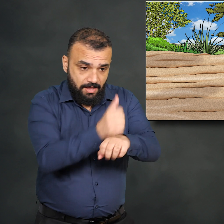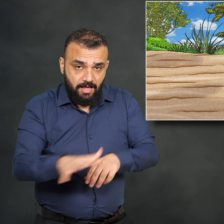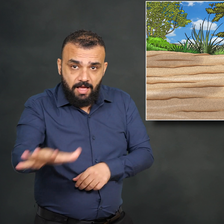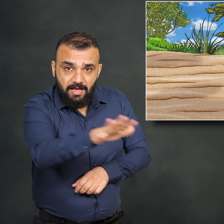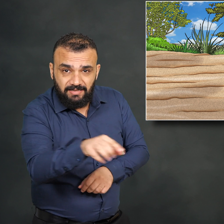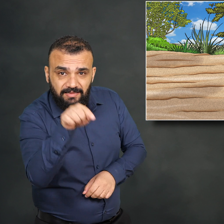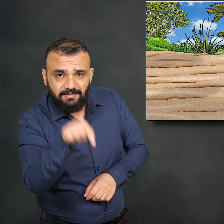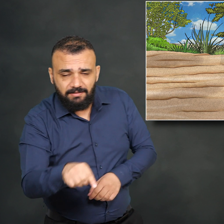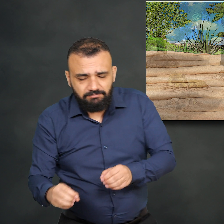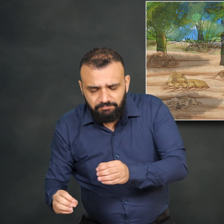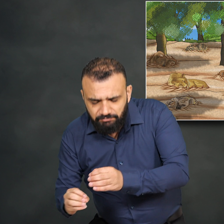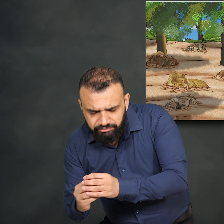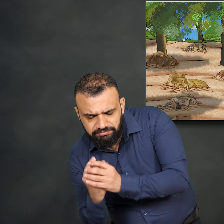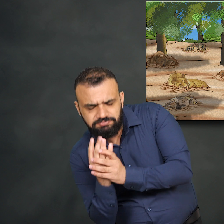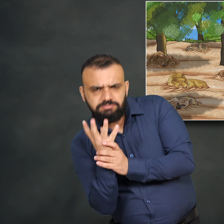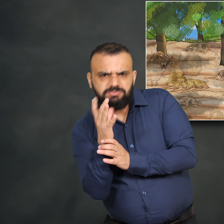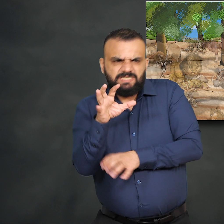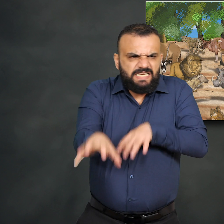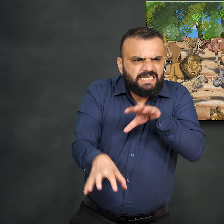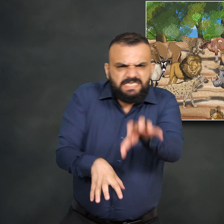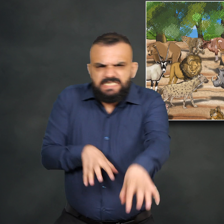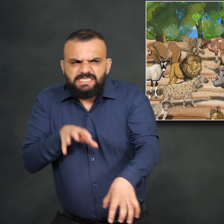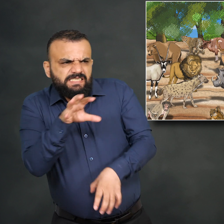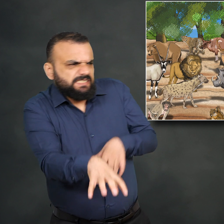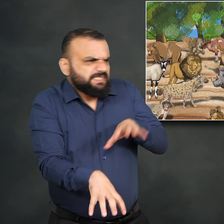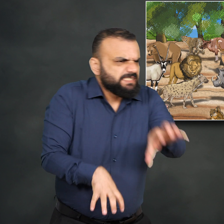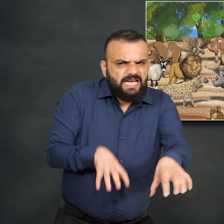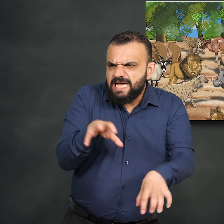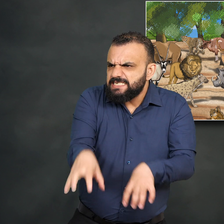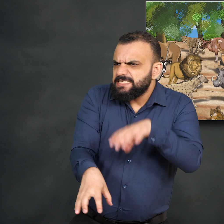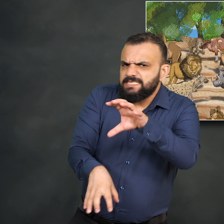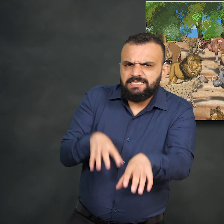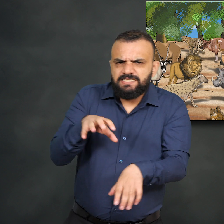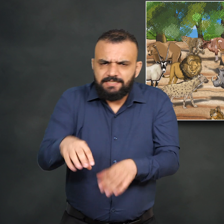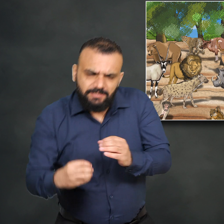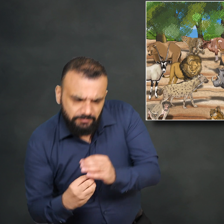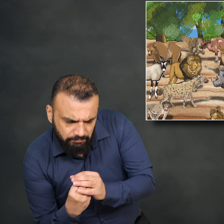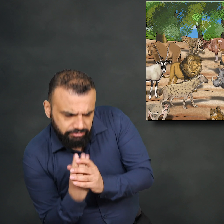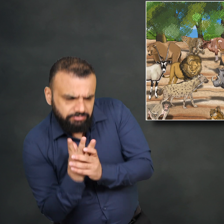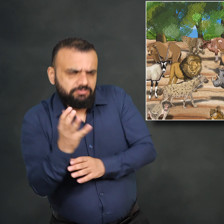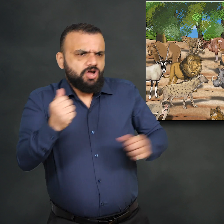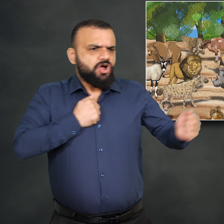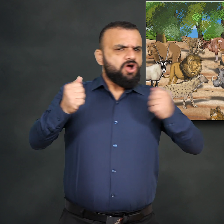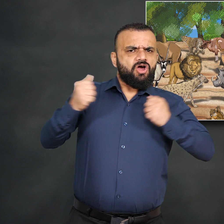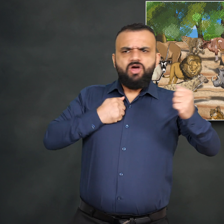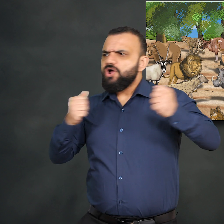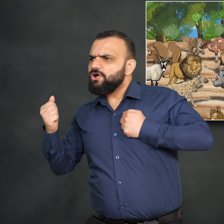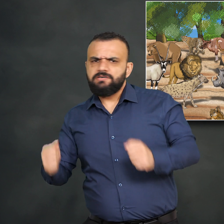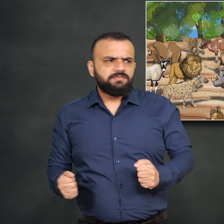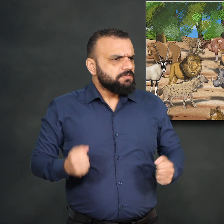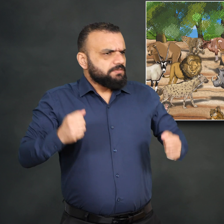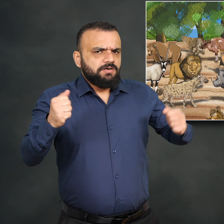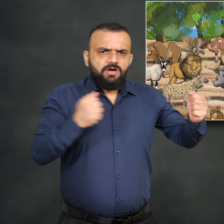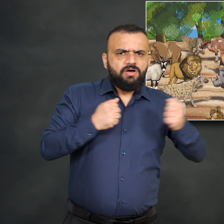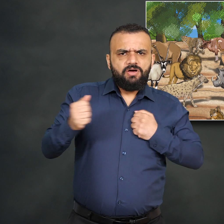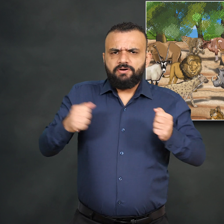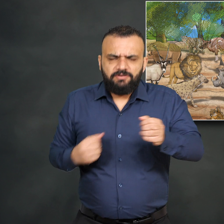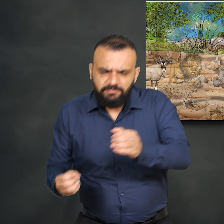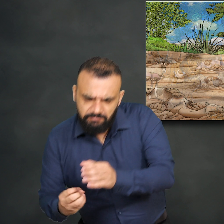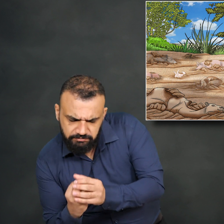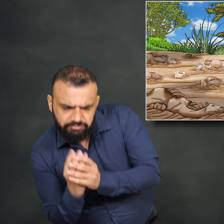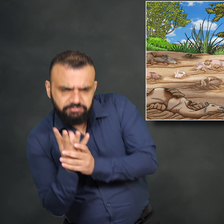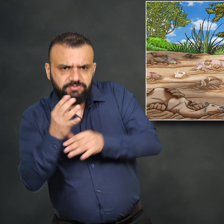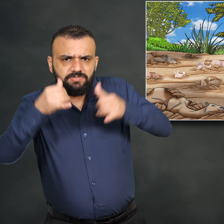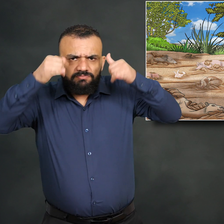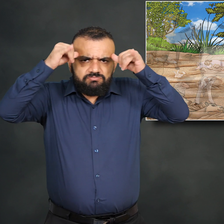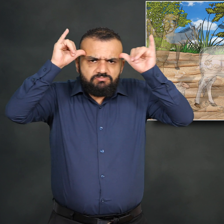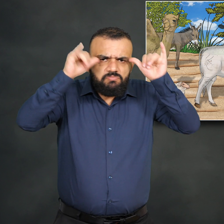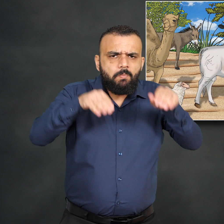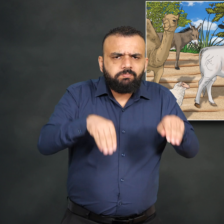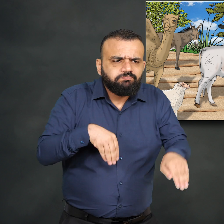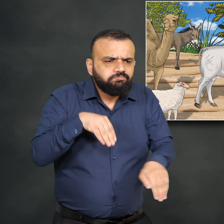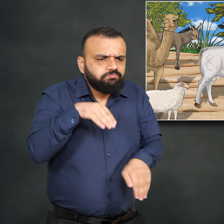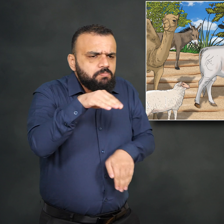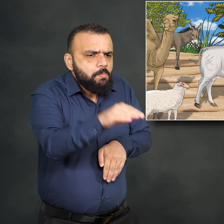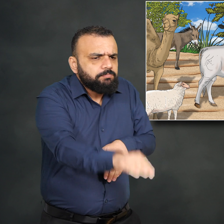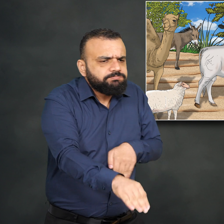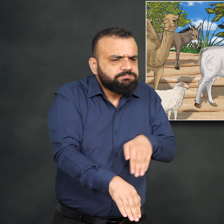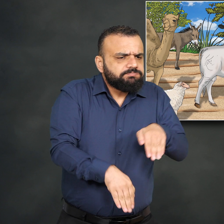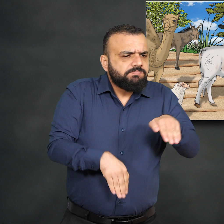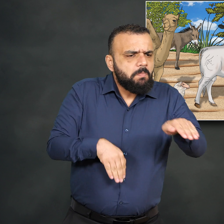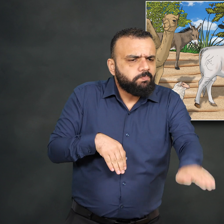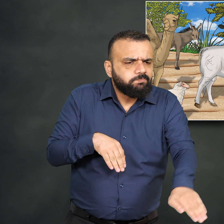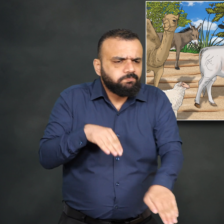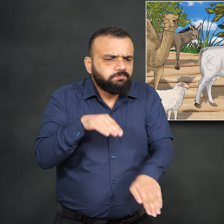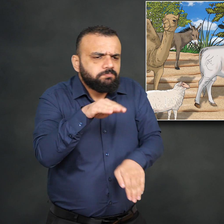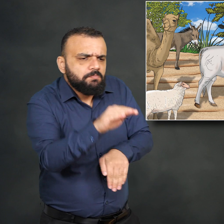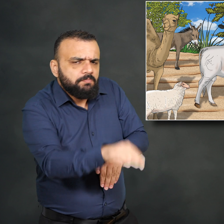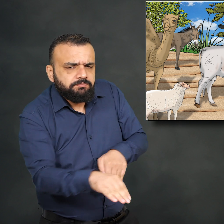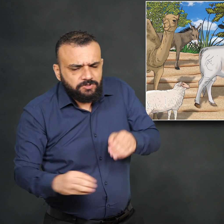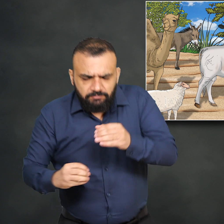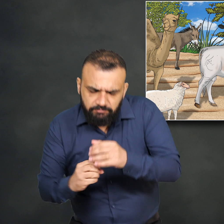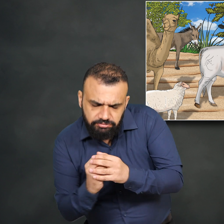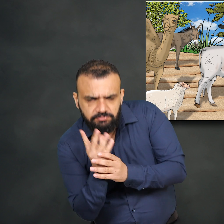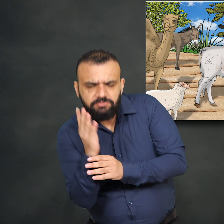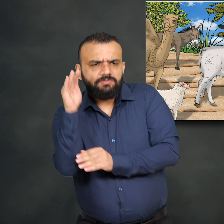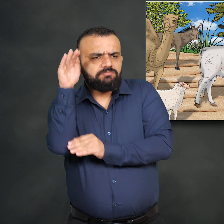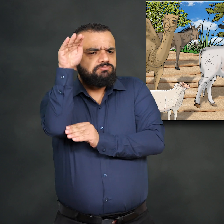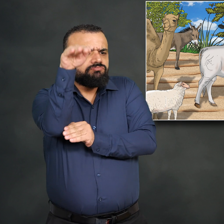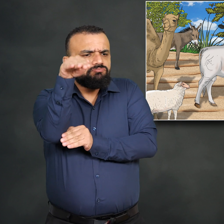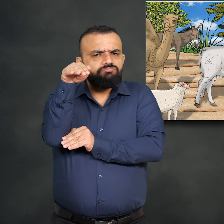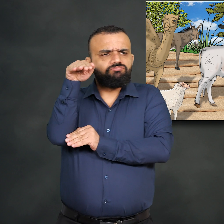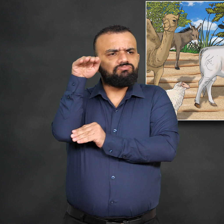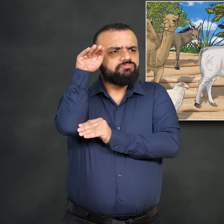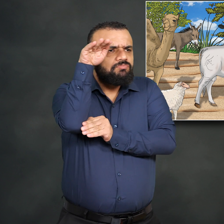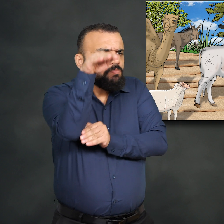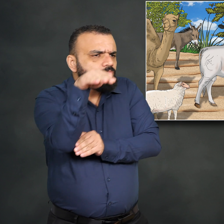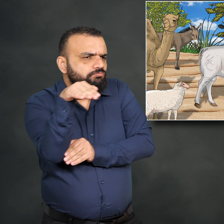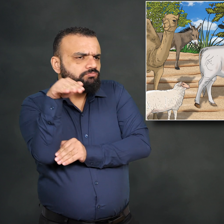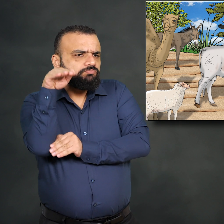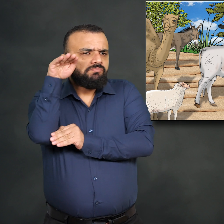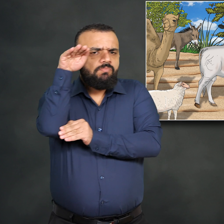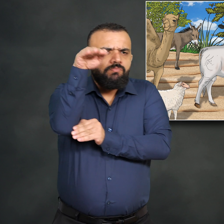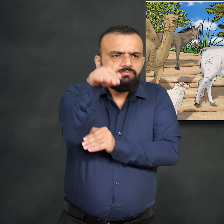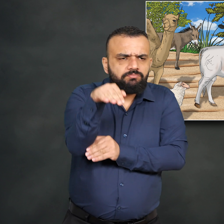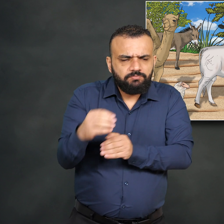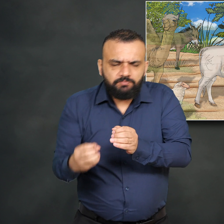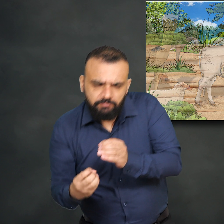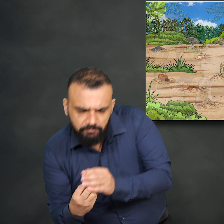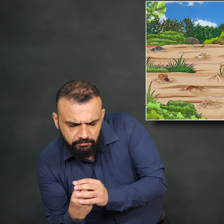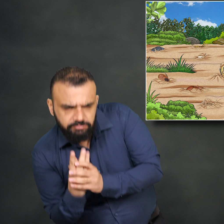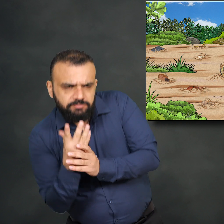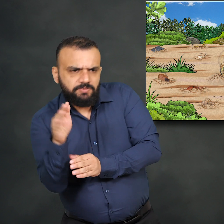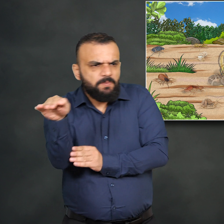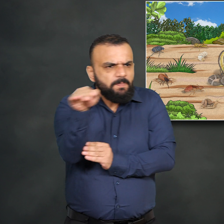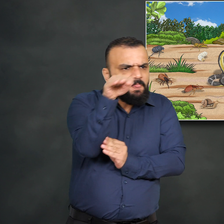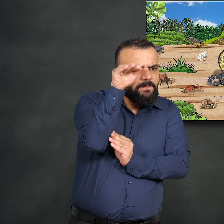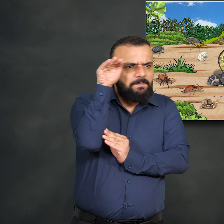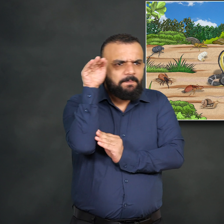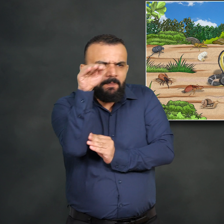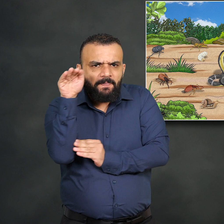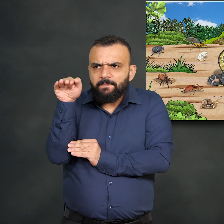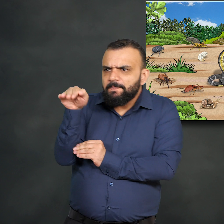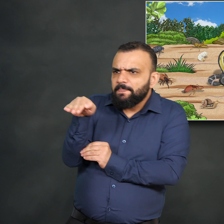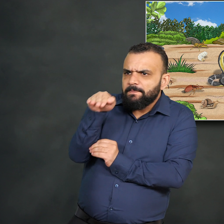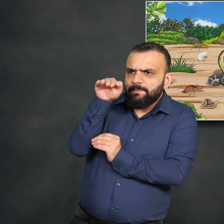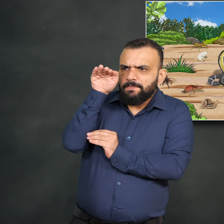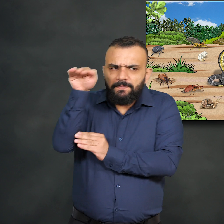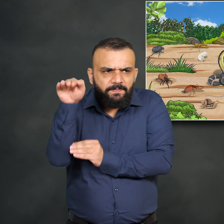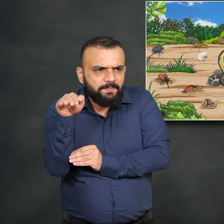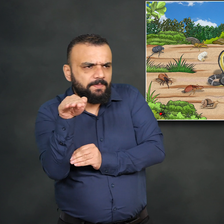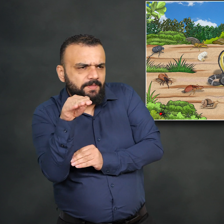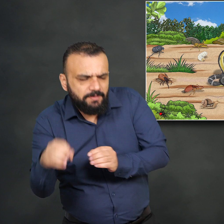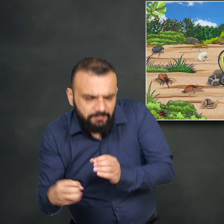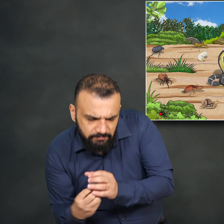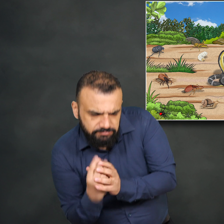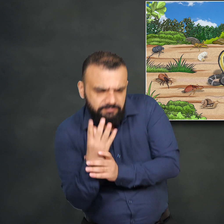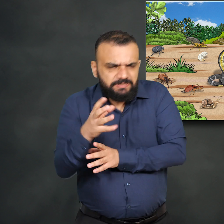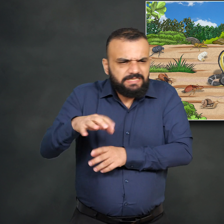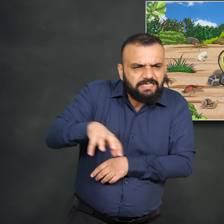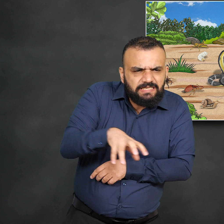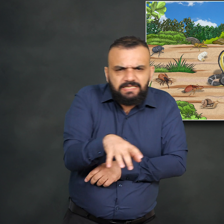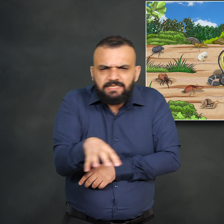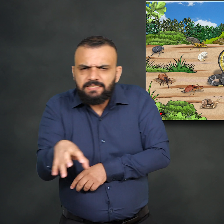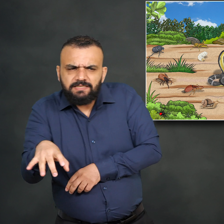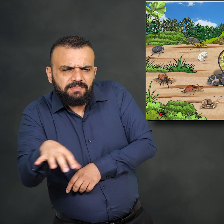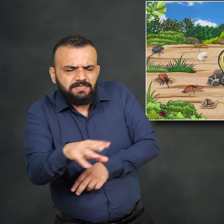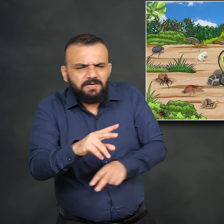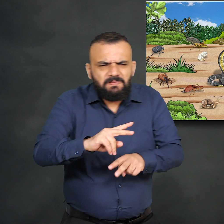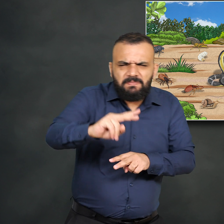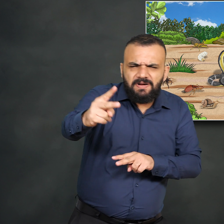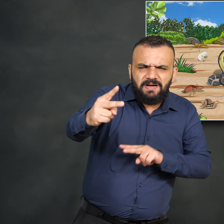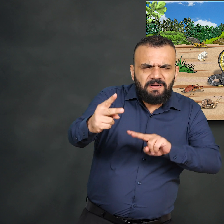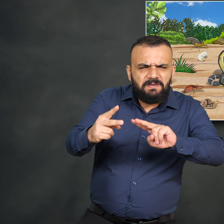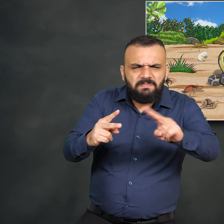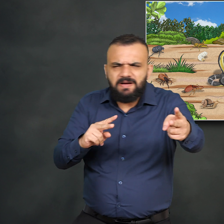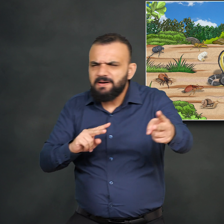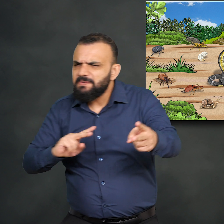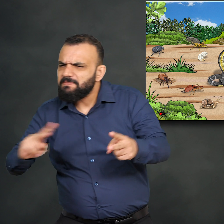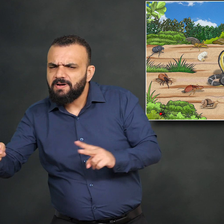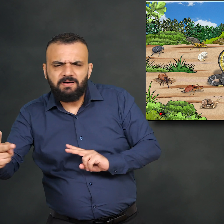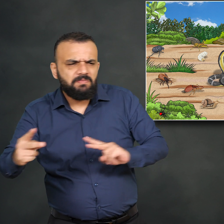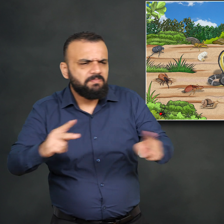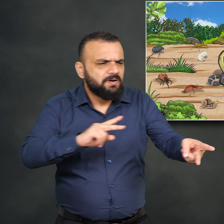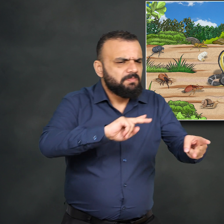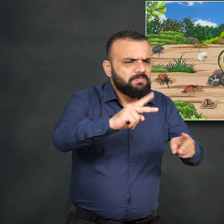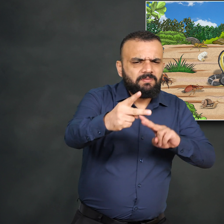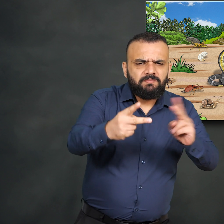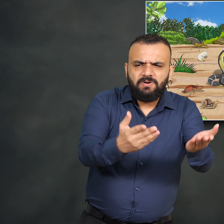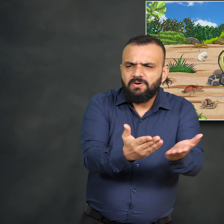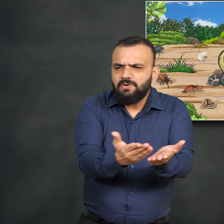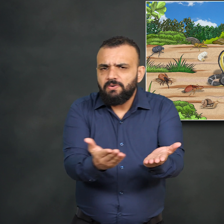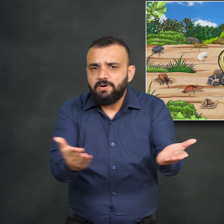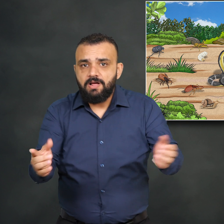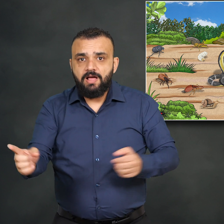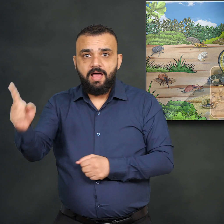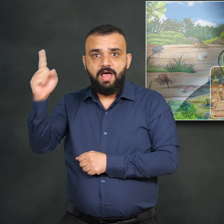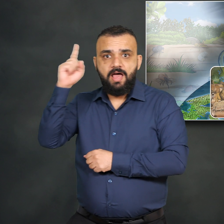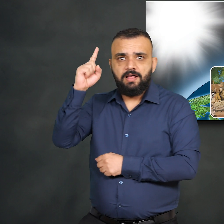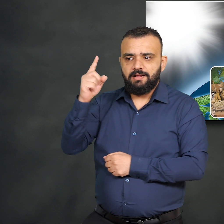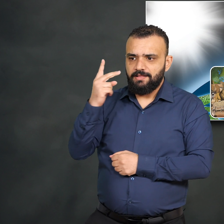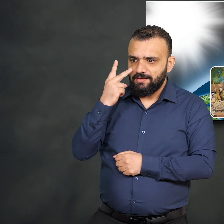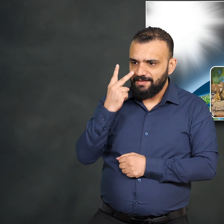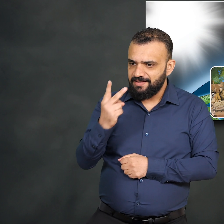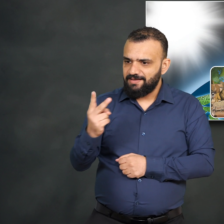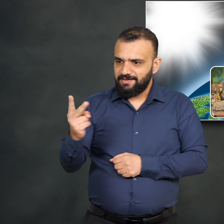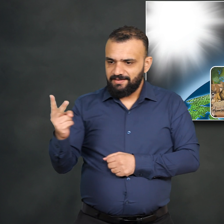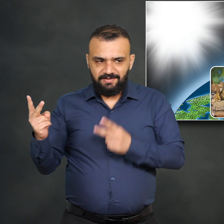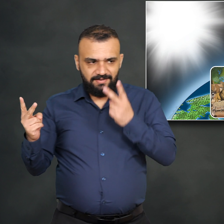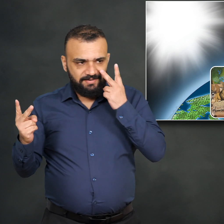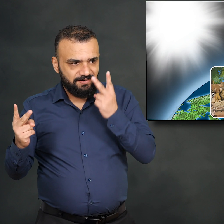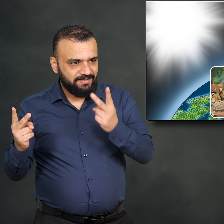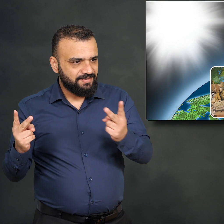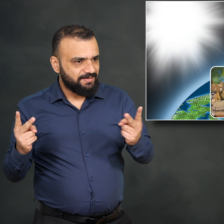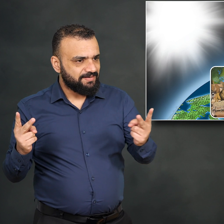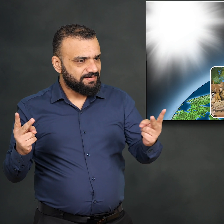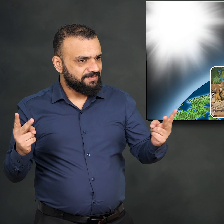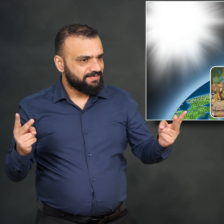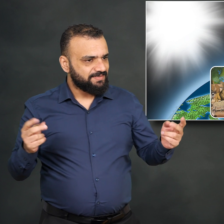God made the beasts of the earth according to their kinds, the livestock according to their kinds, and everything that crawls upon the earth according to its kind.